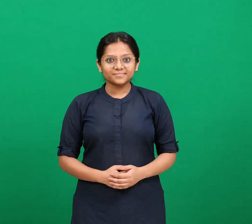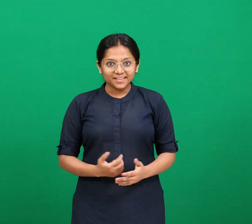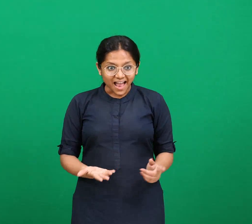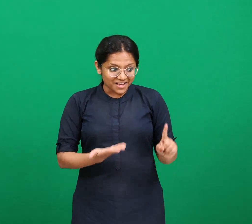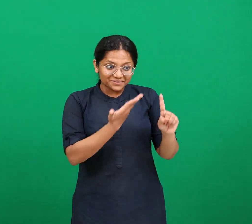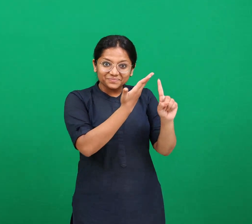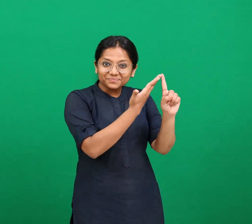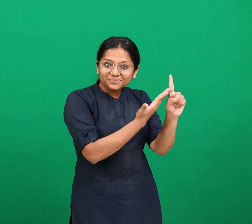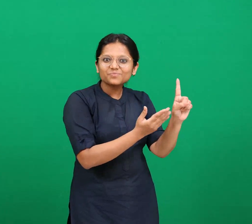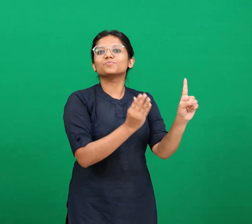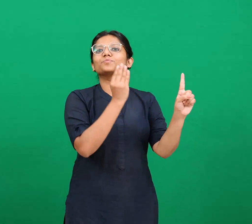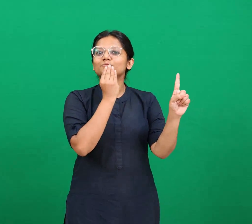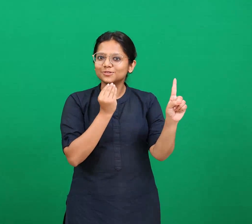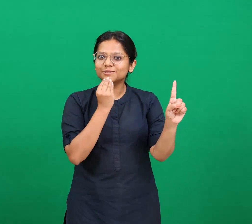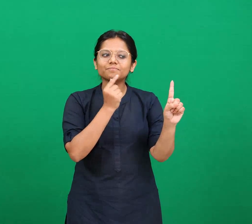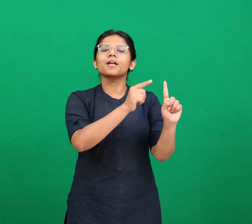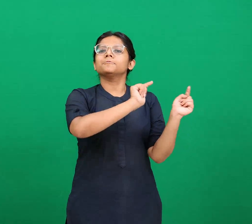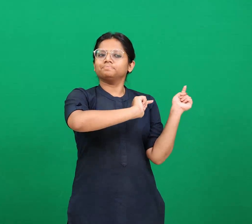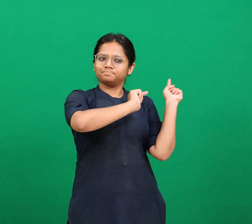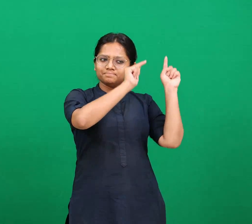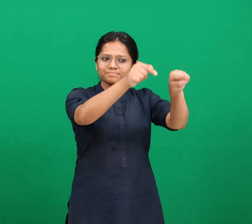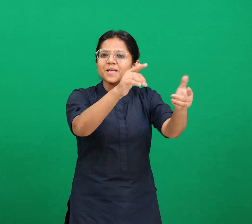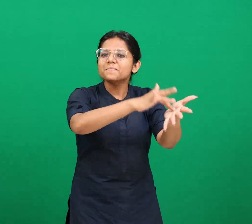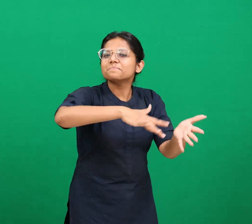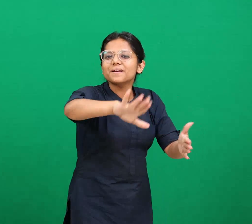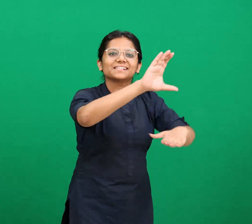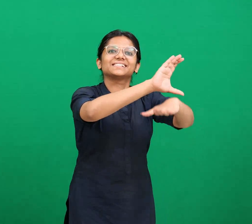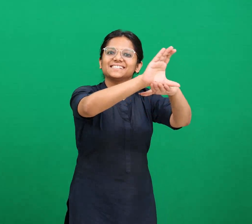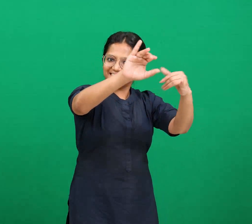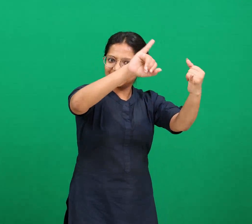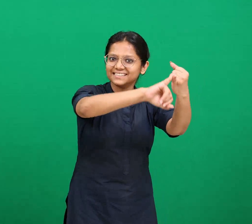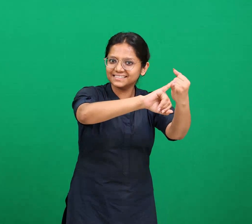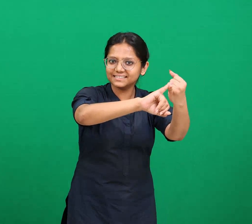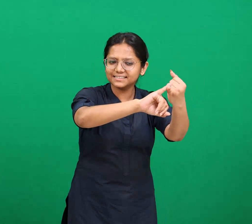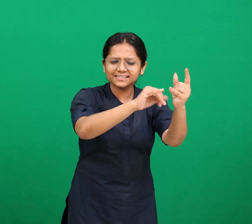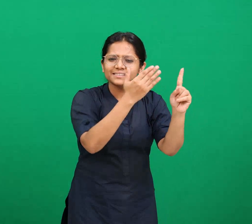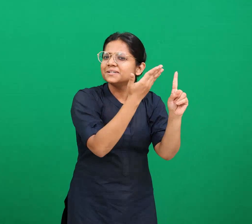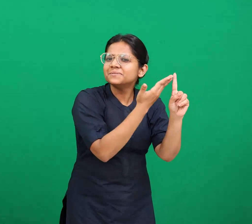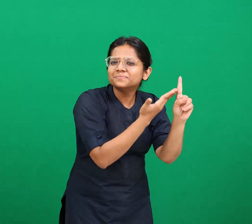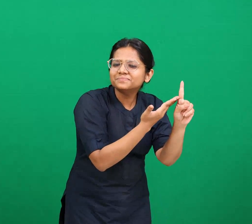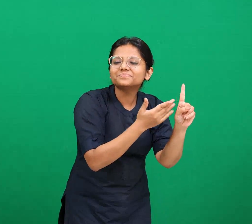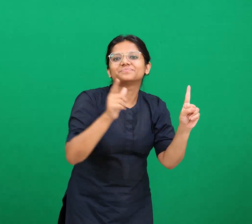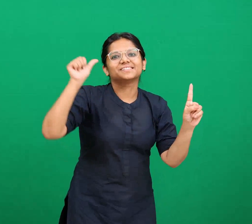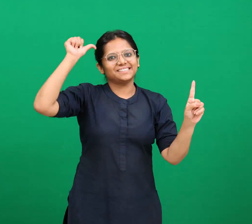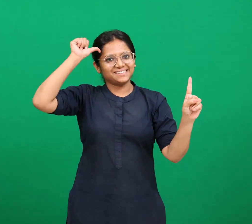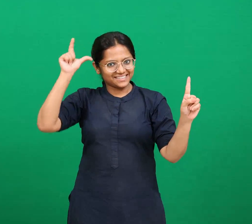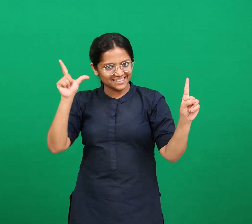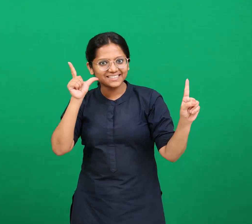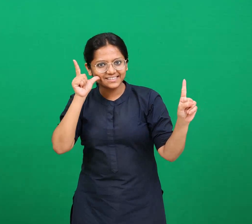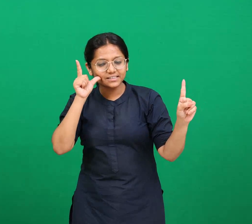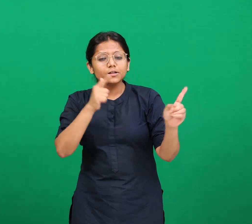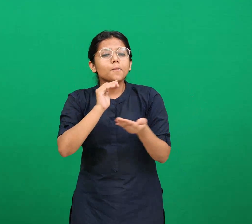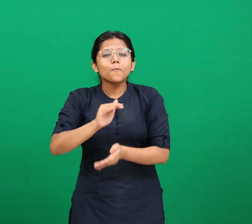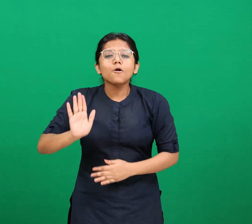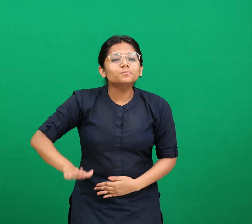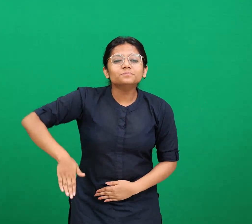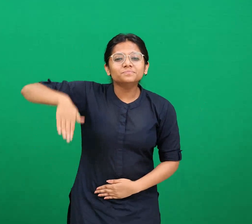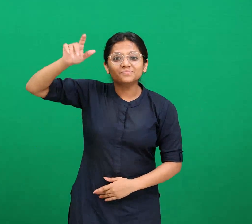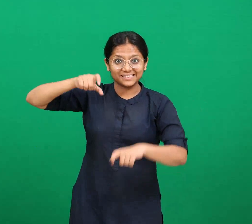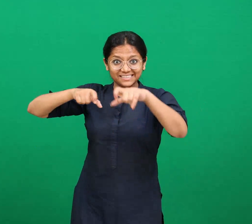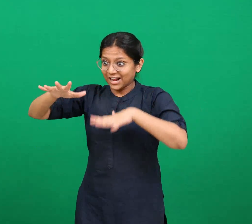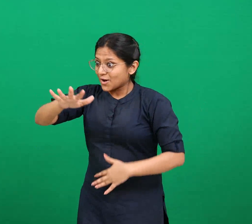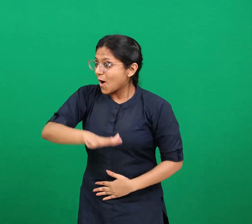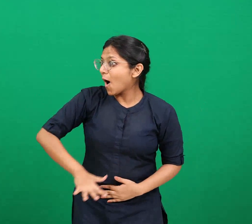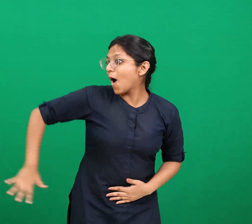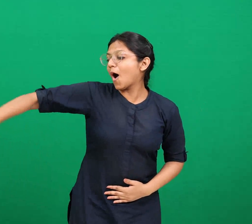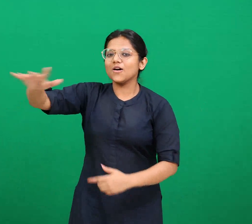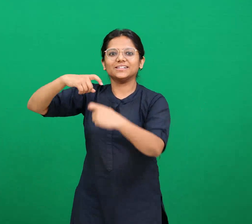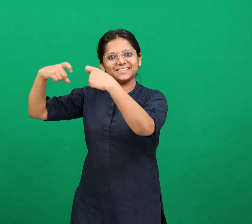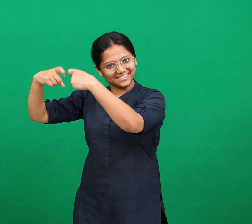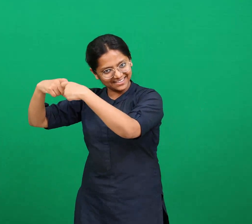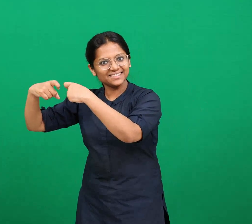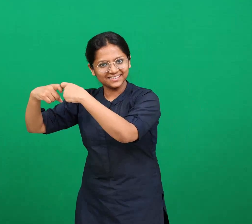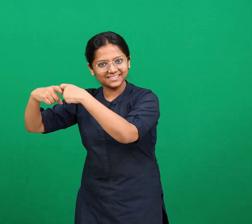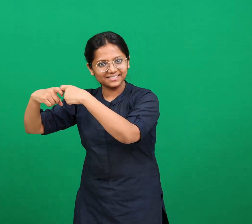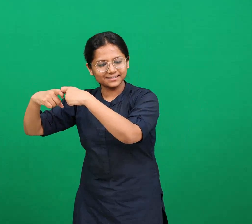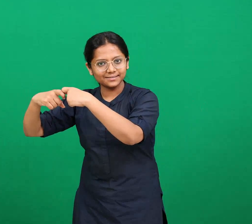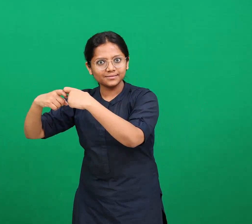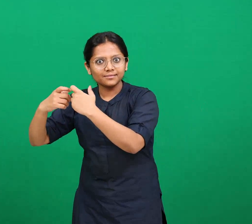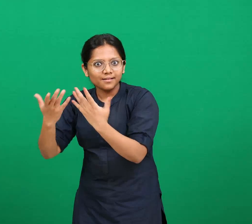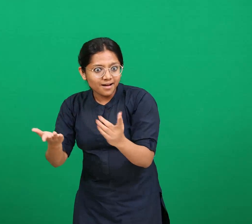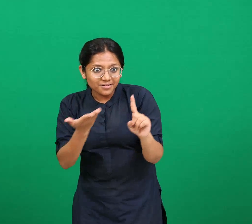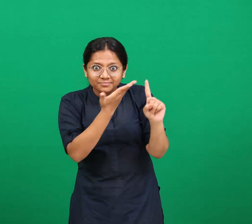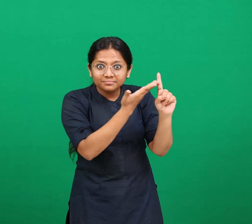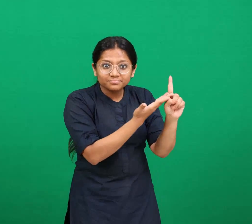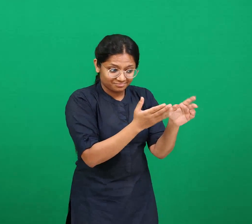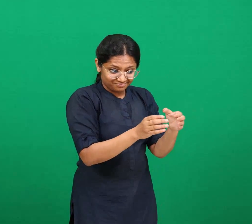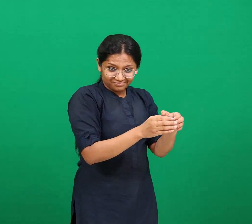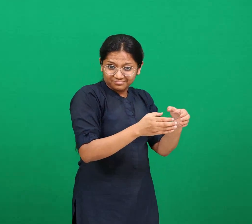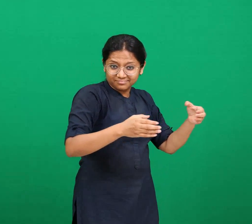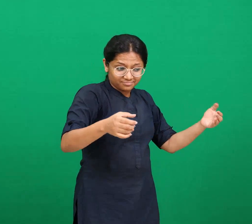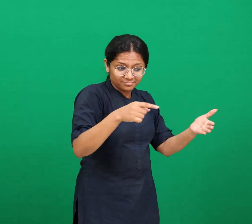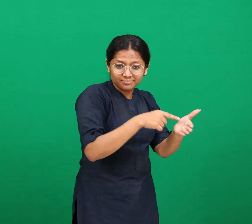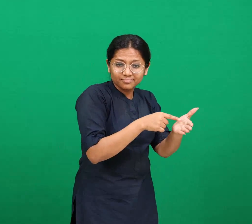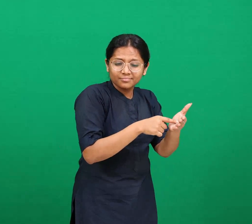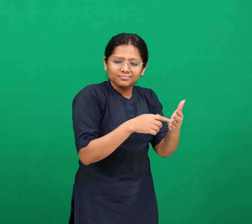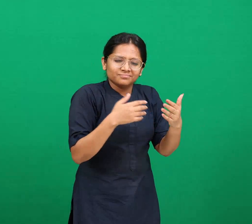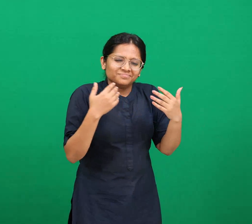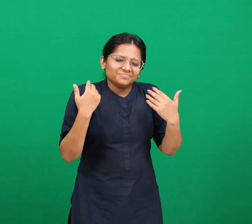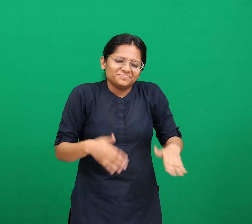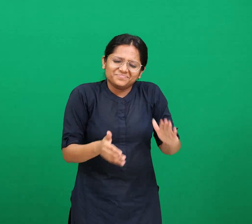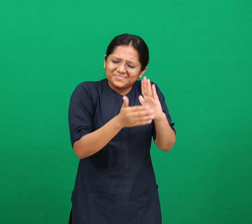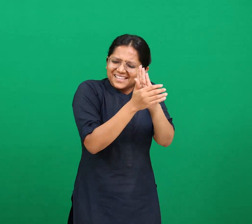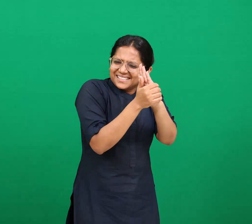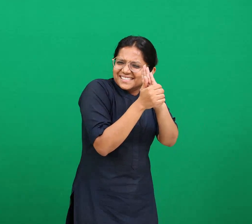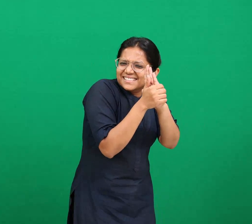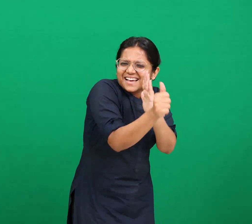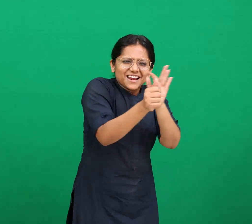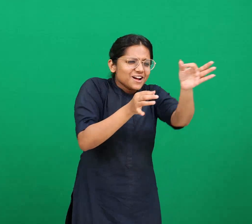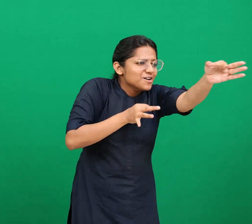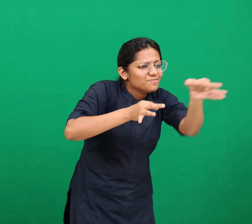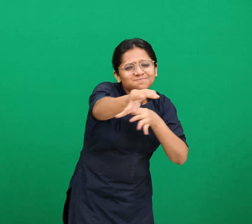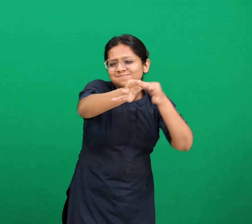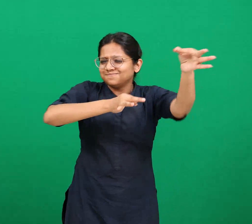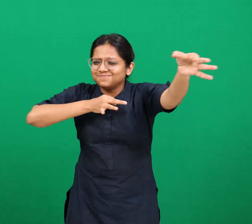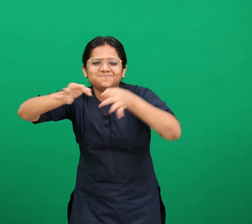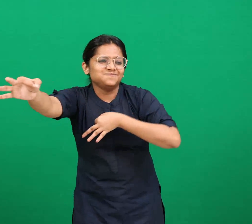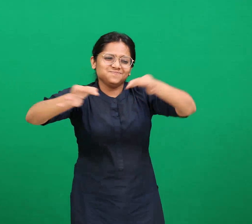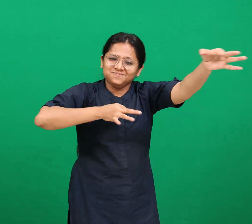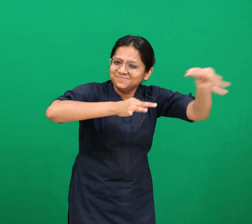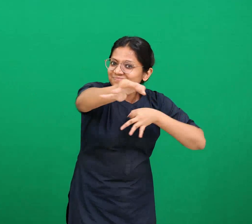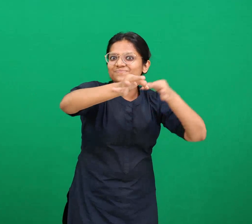Meanwhile a Jew named Apollos, a native of Alexandria, came to Ephesus.